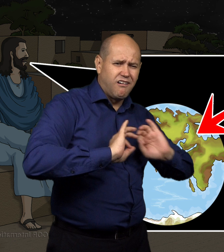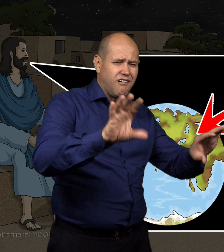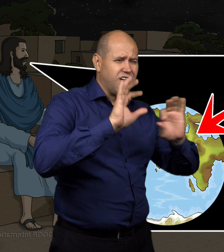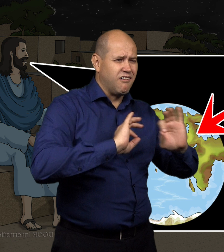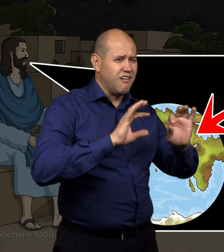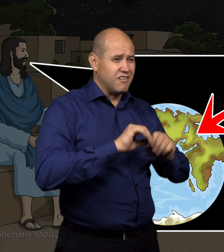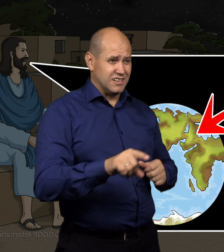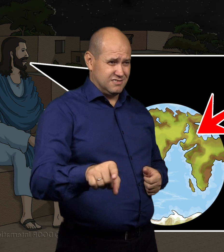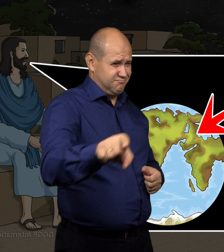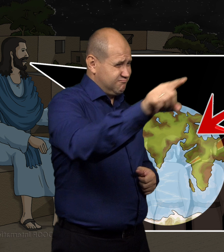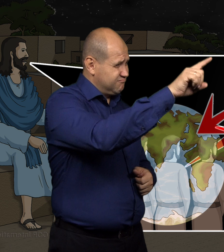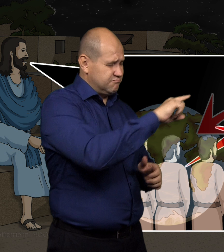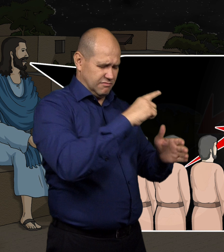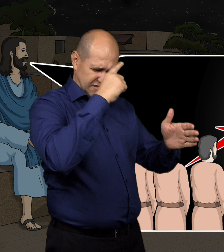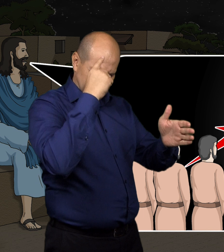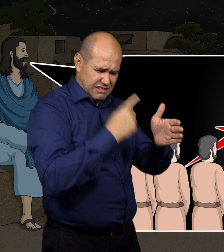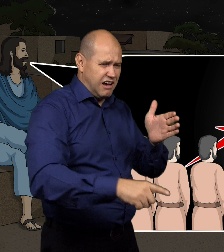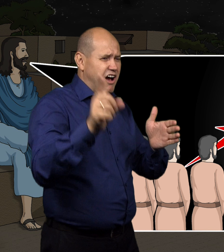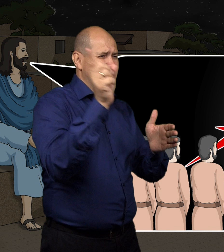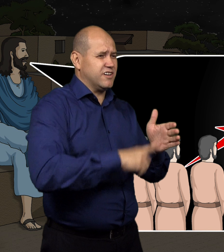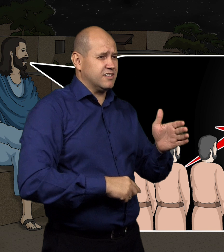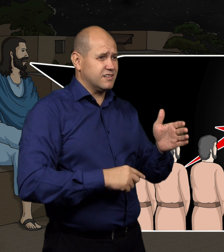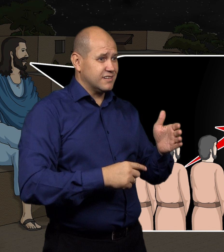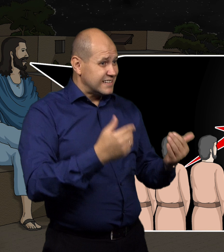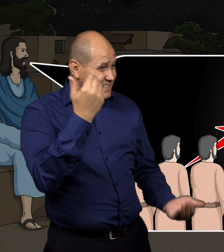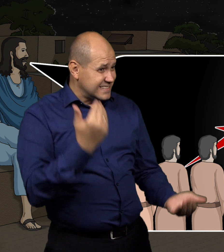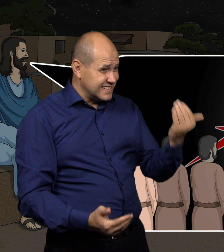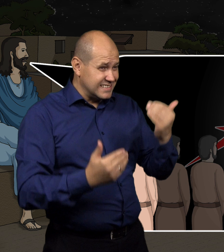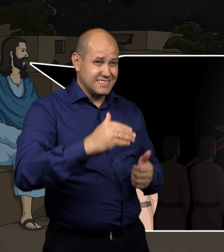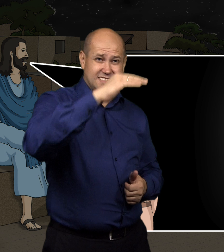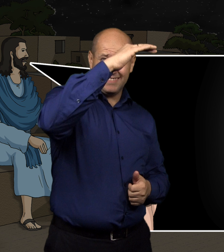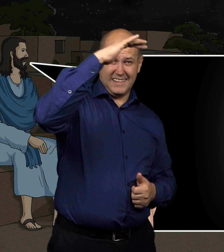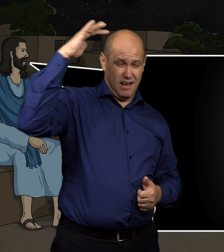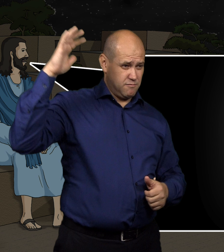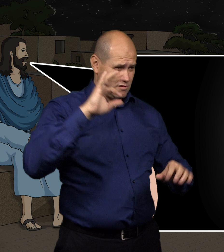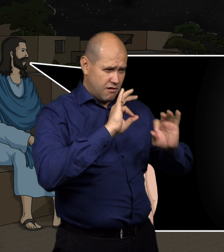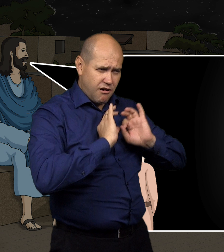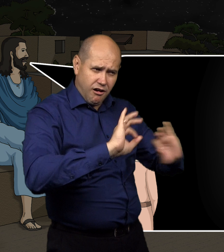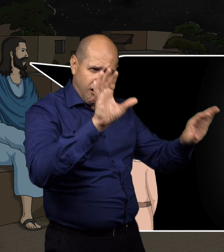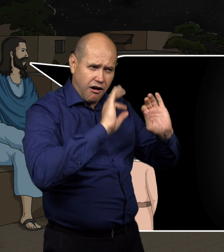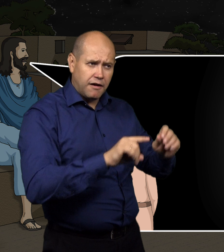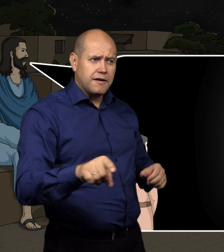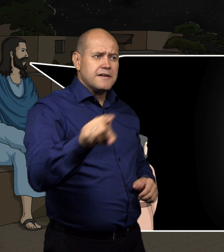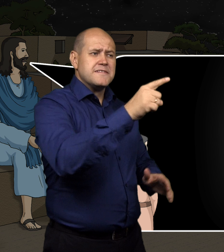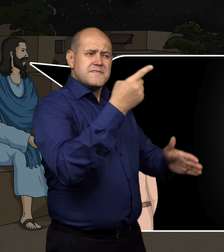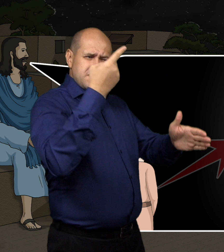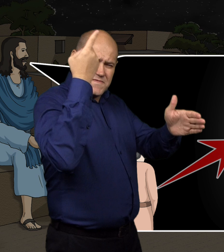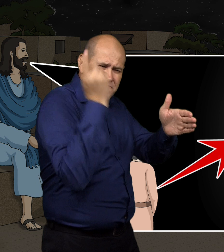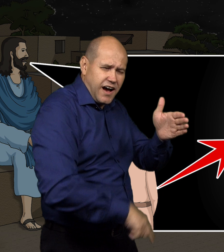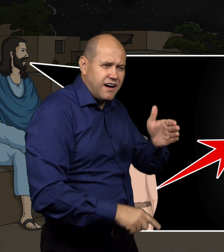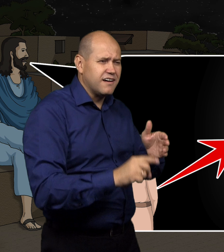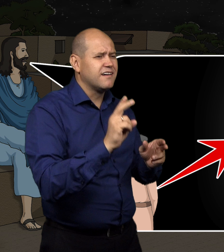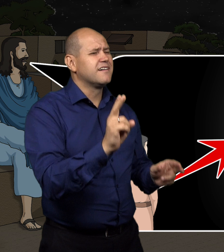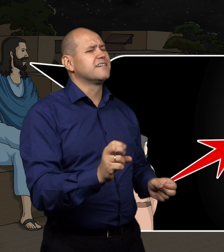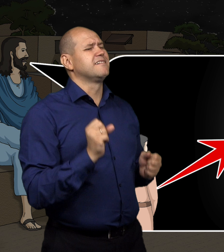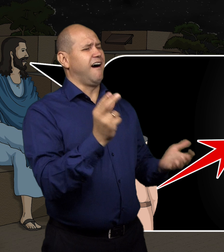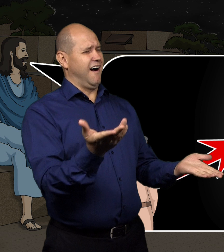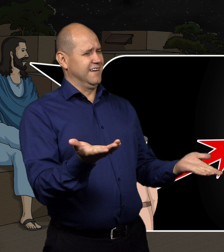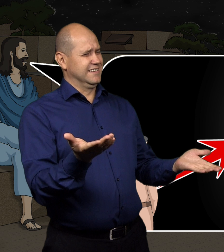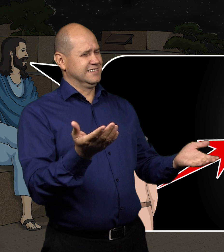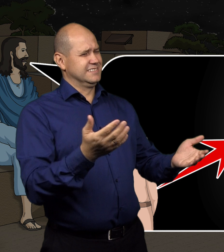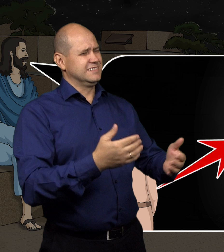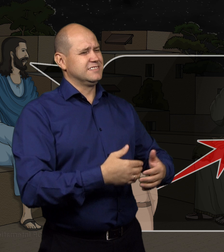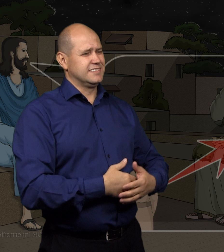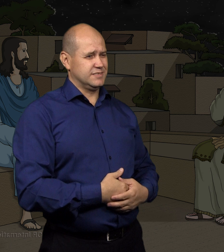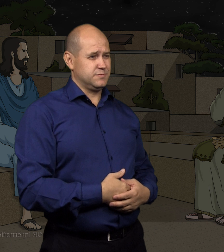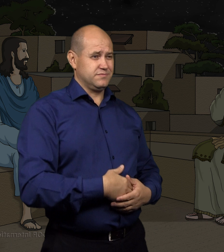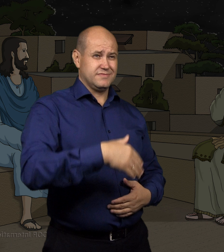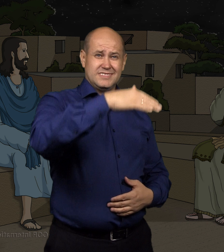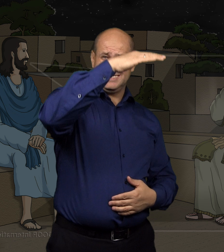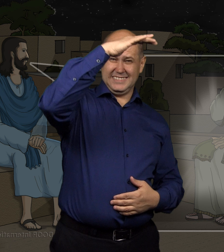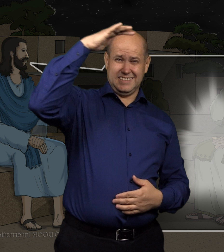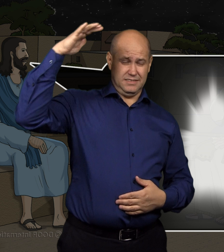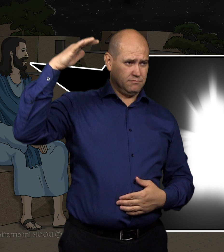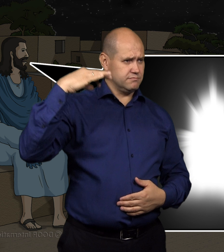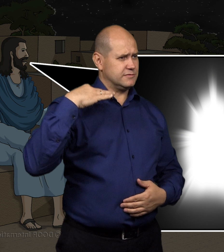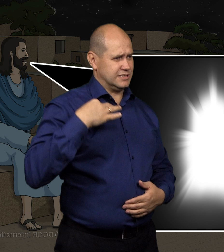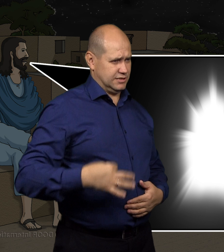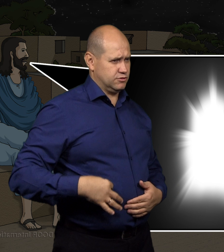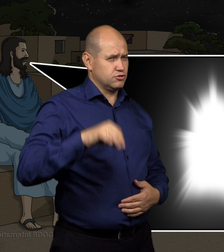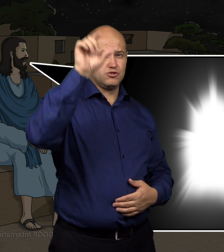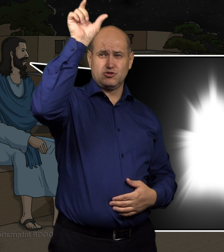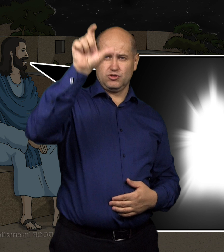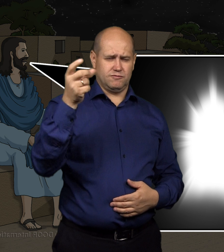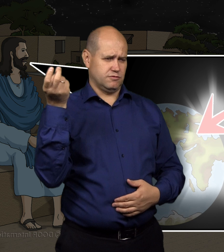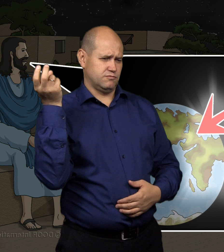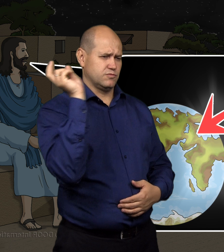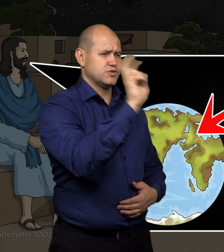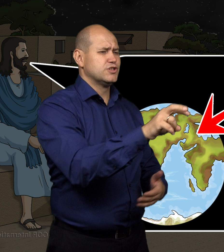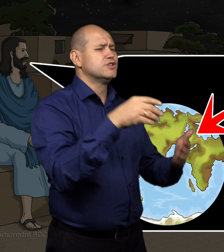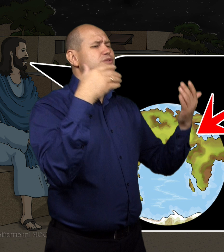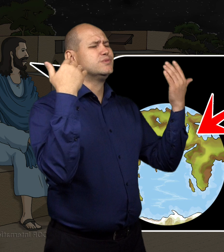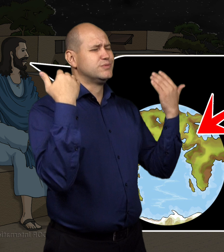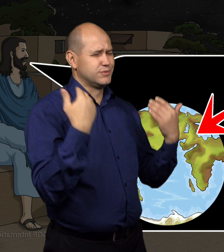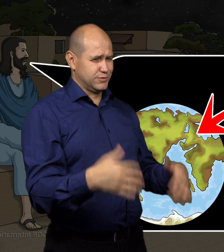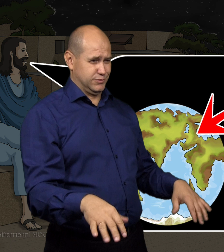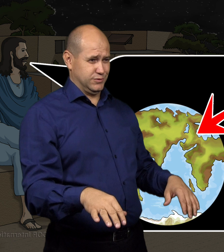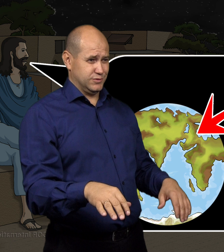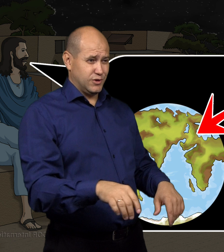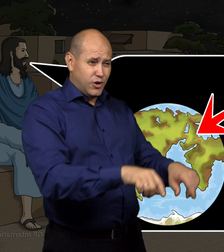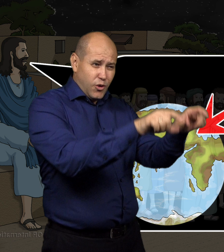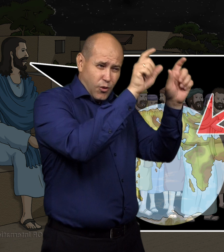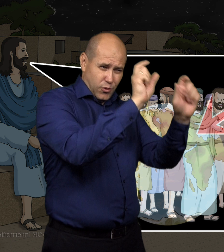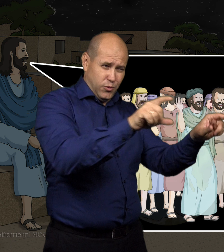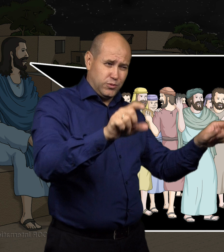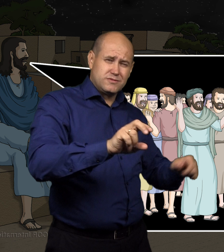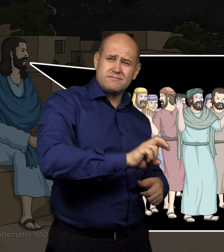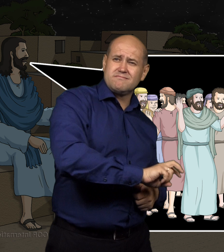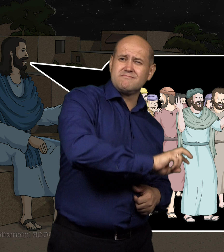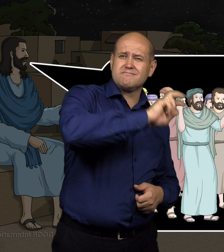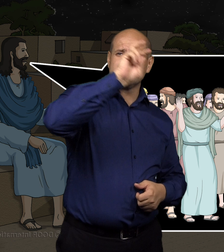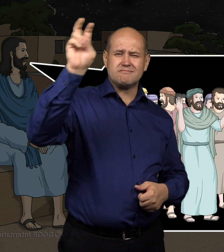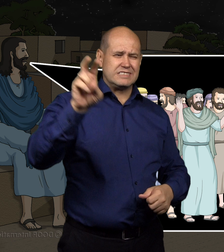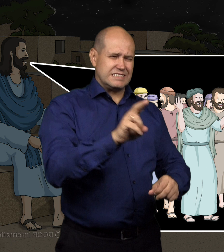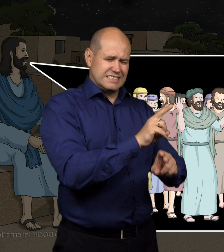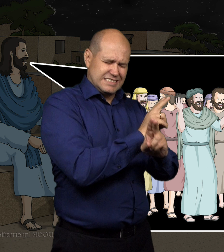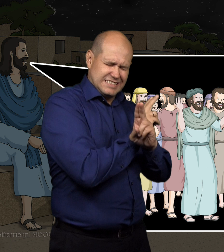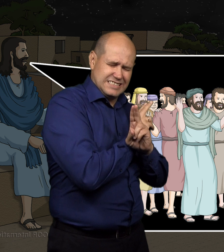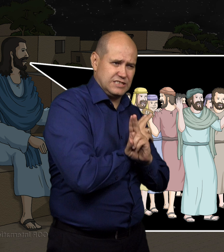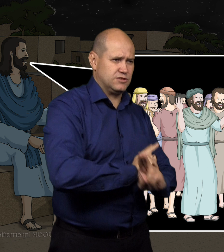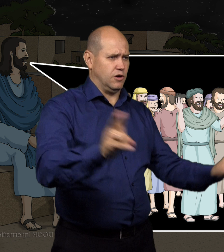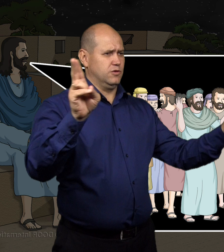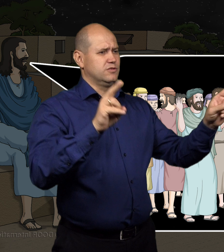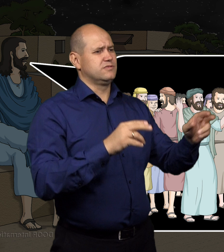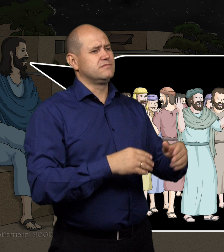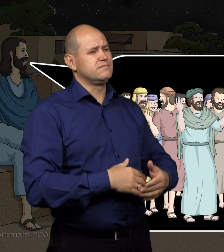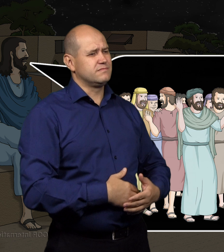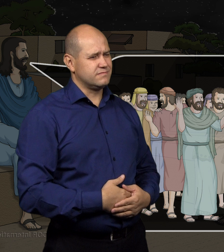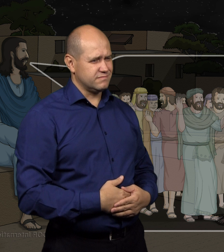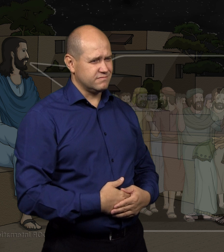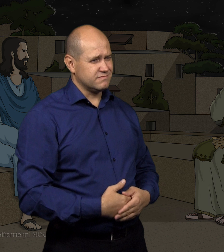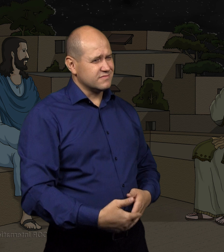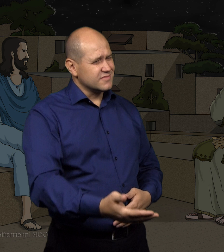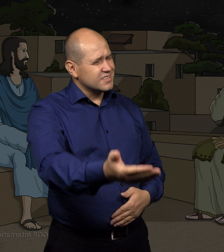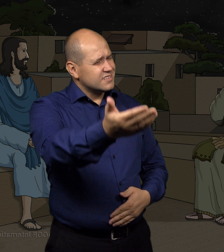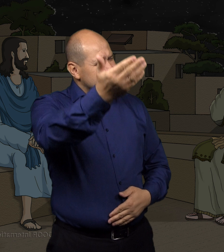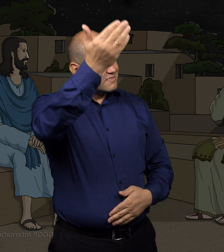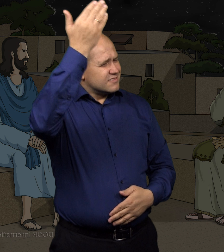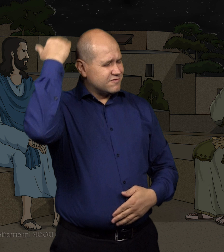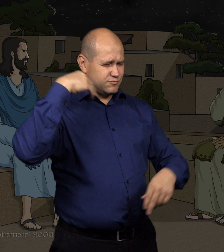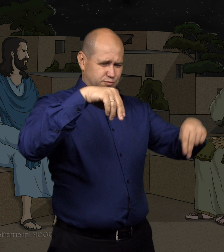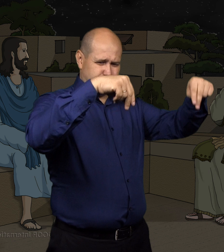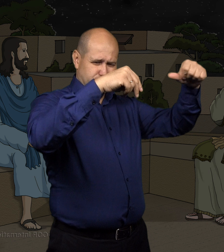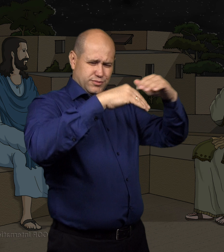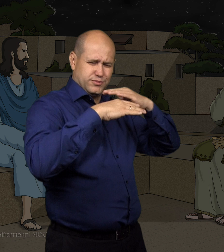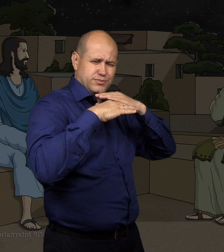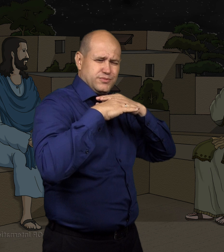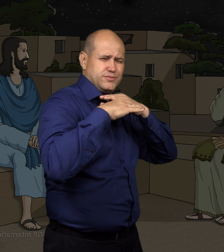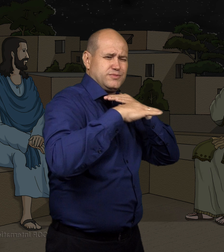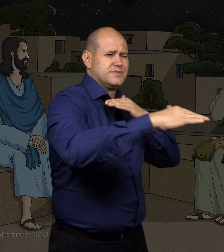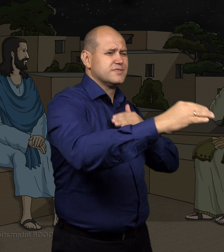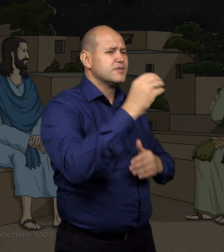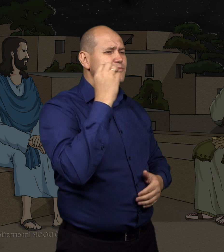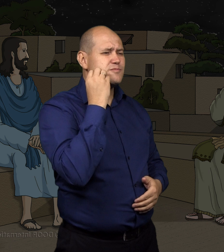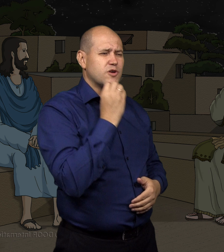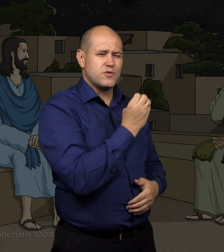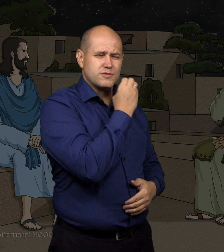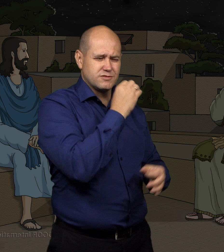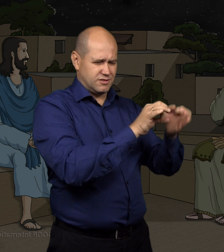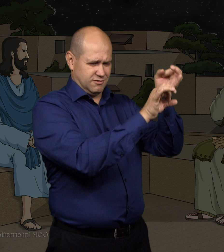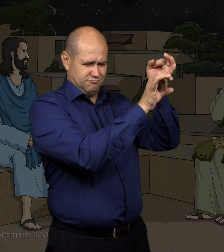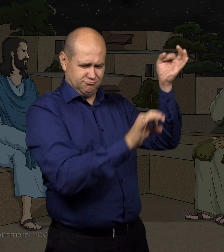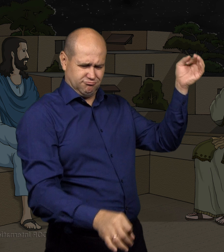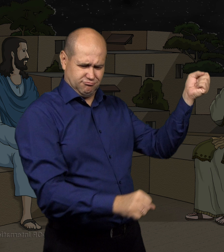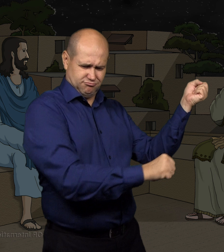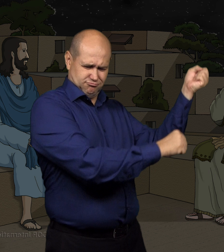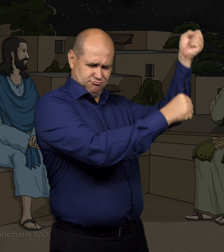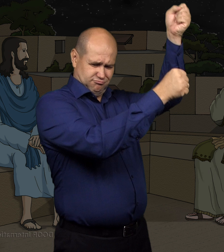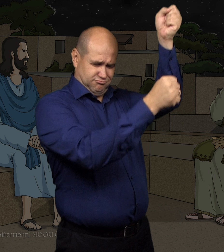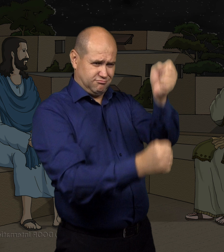If I have told you about earthly things and you do not believe, how will you believe if I tell you about heavenly things?